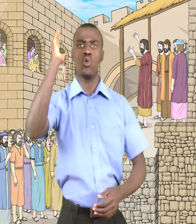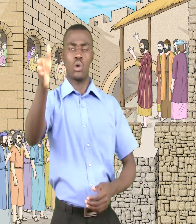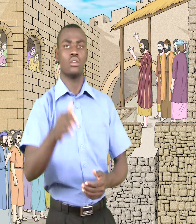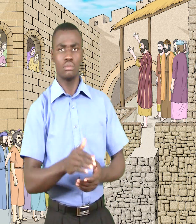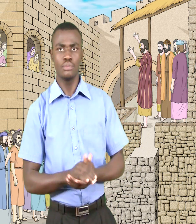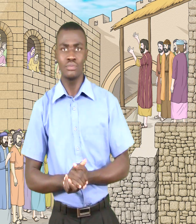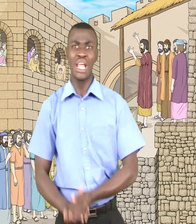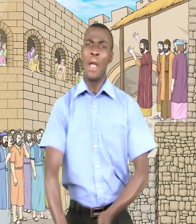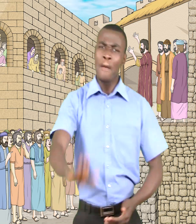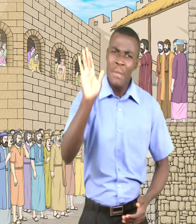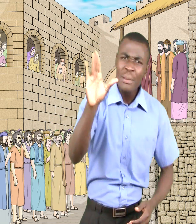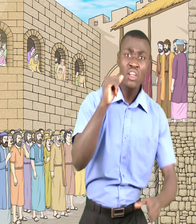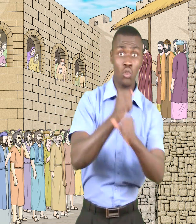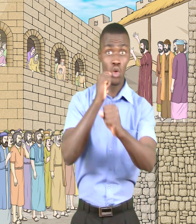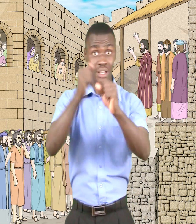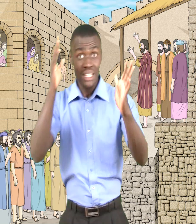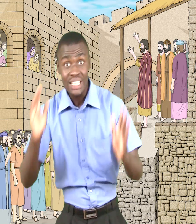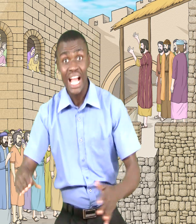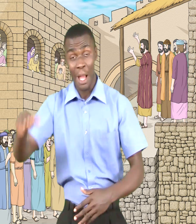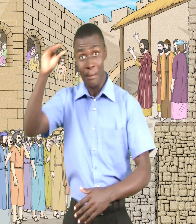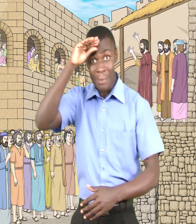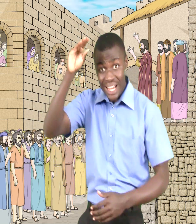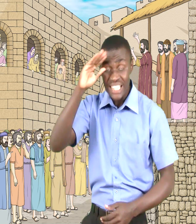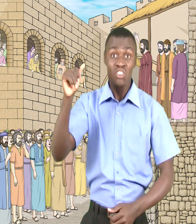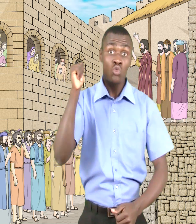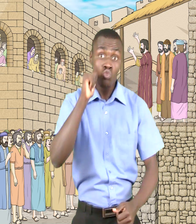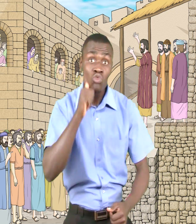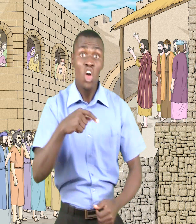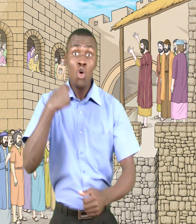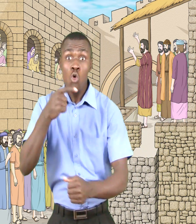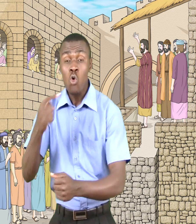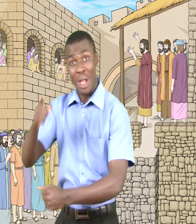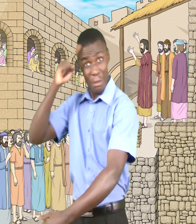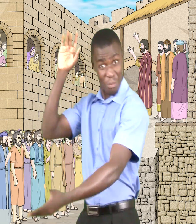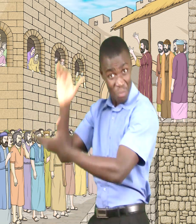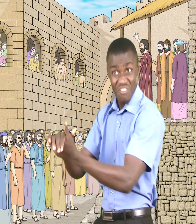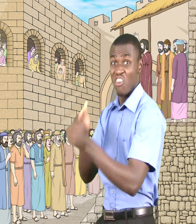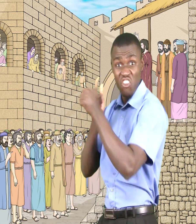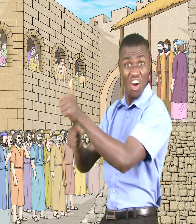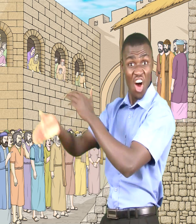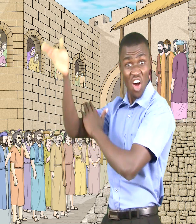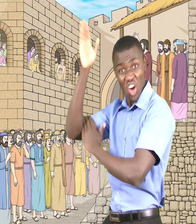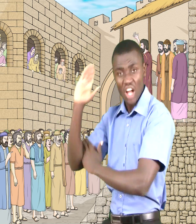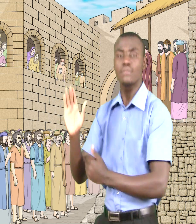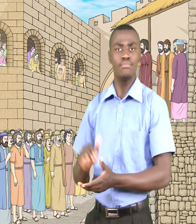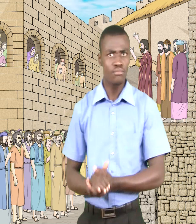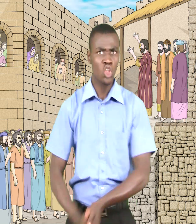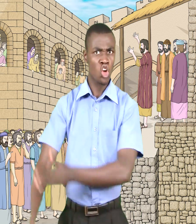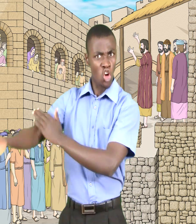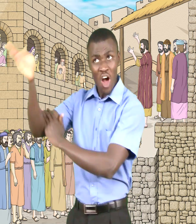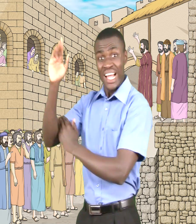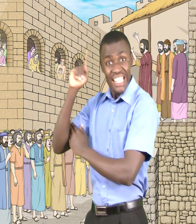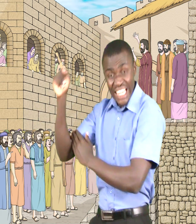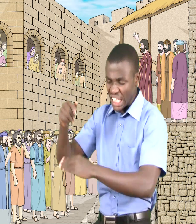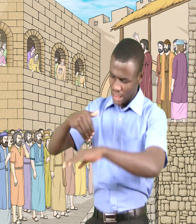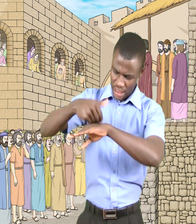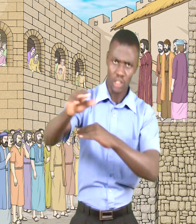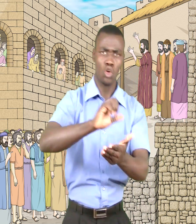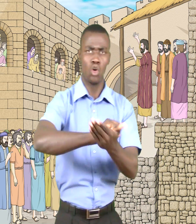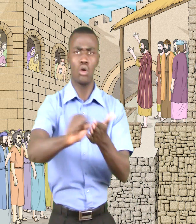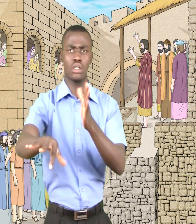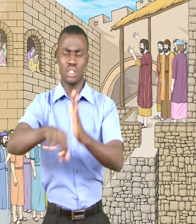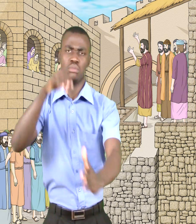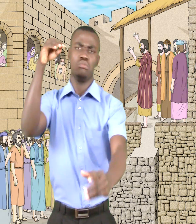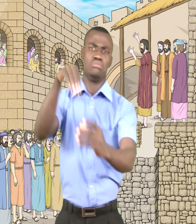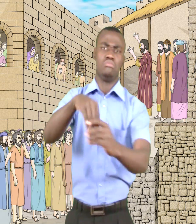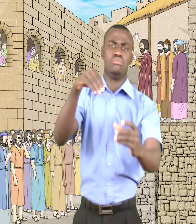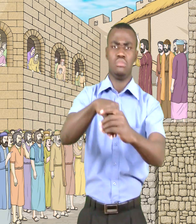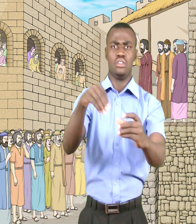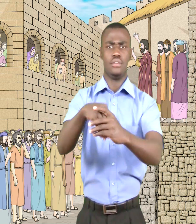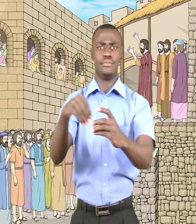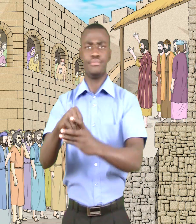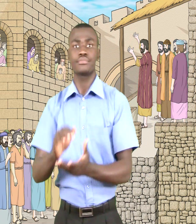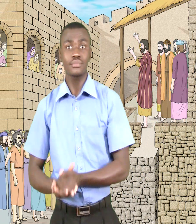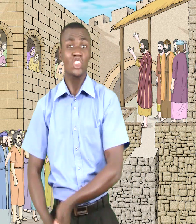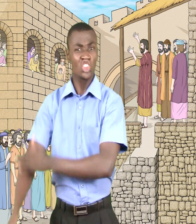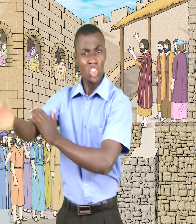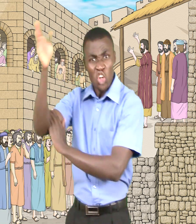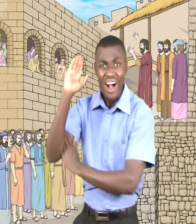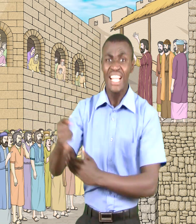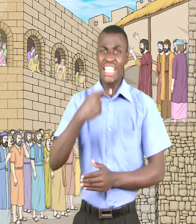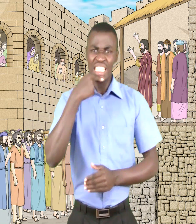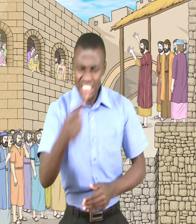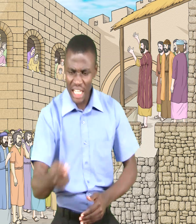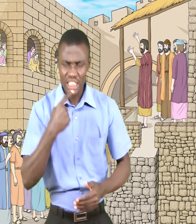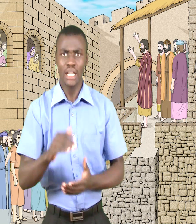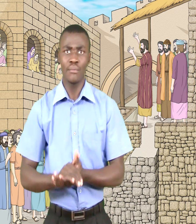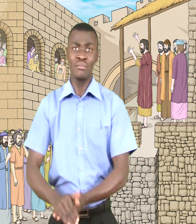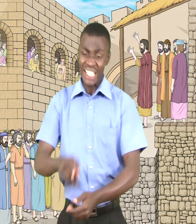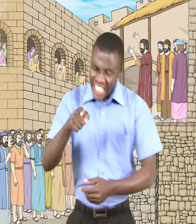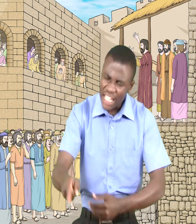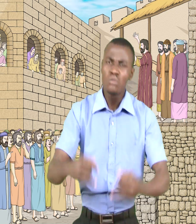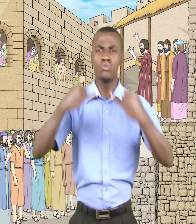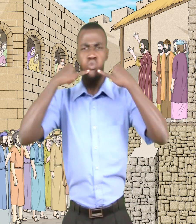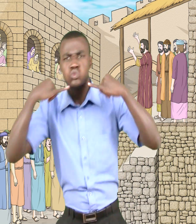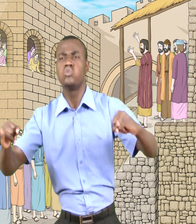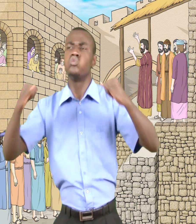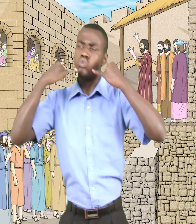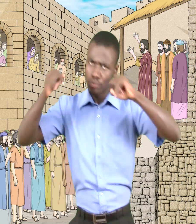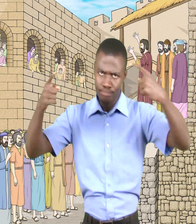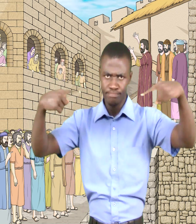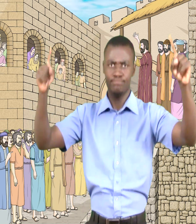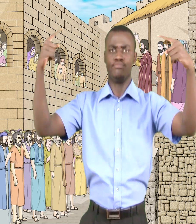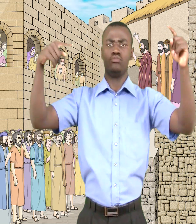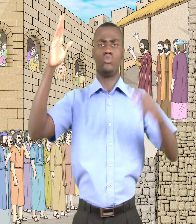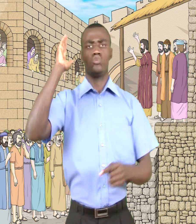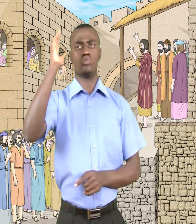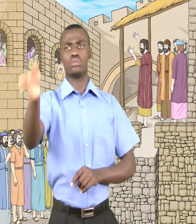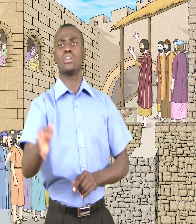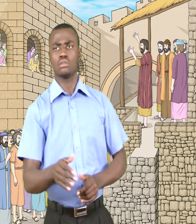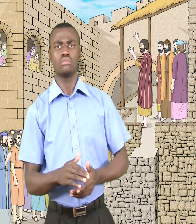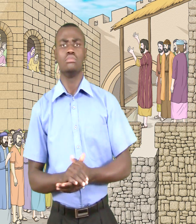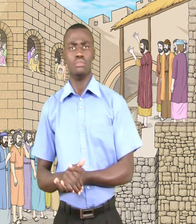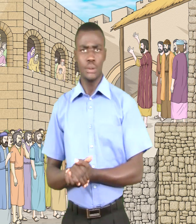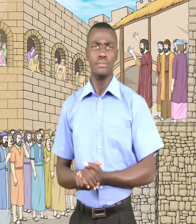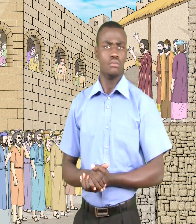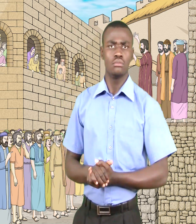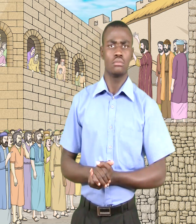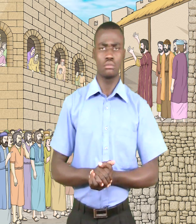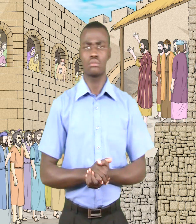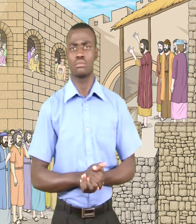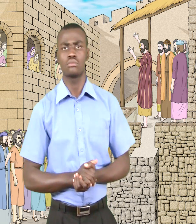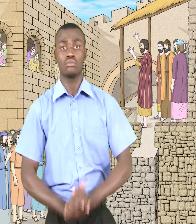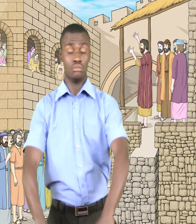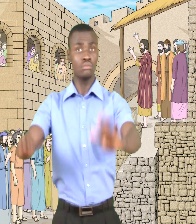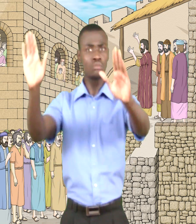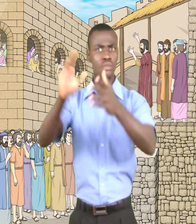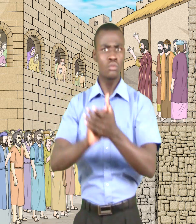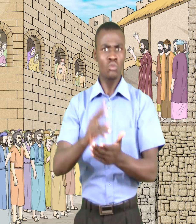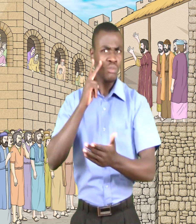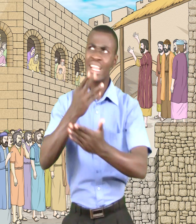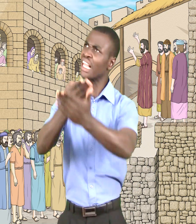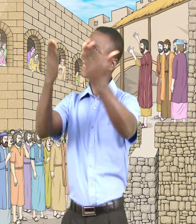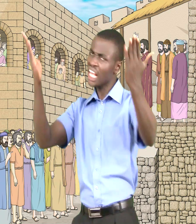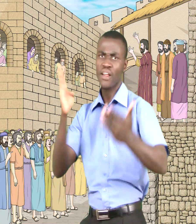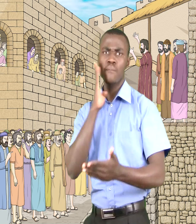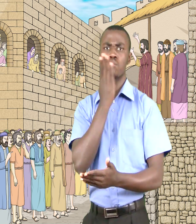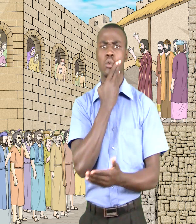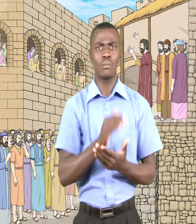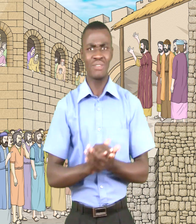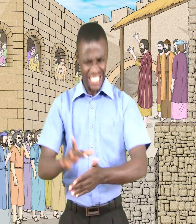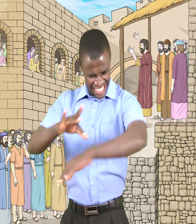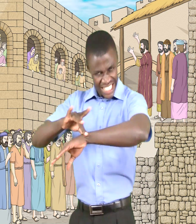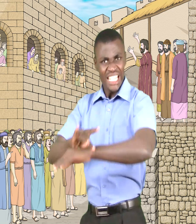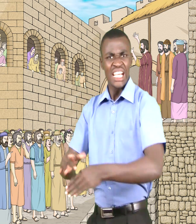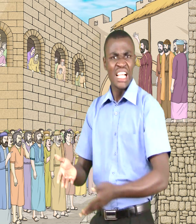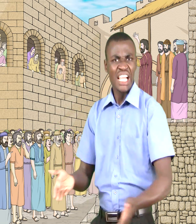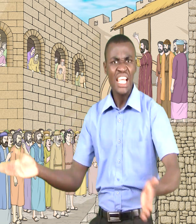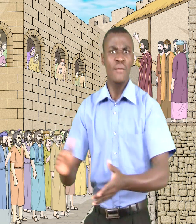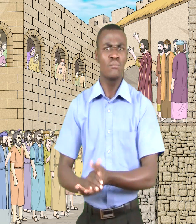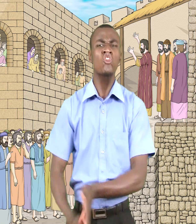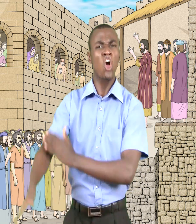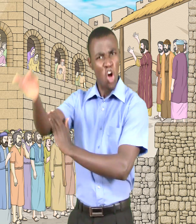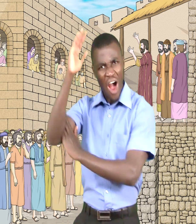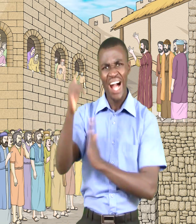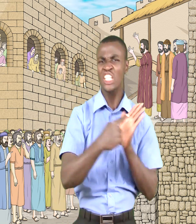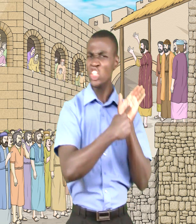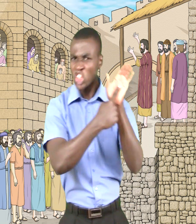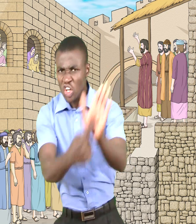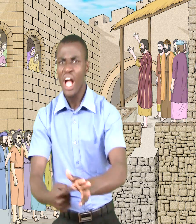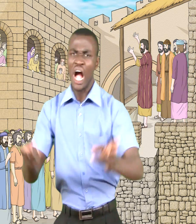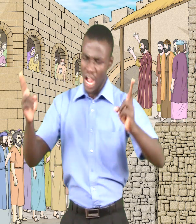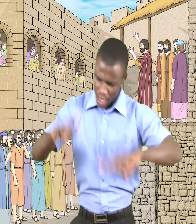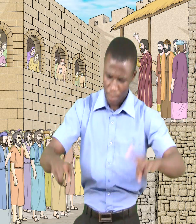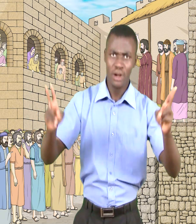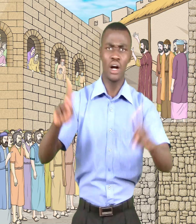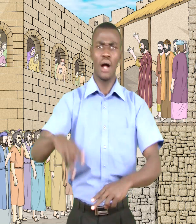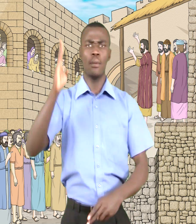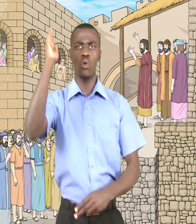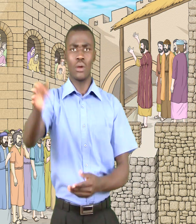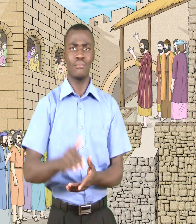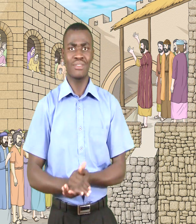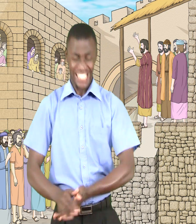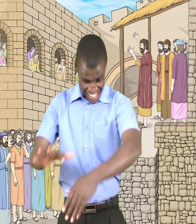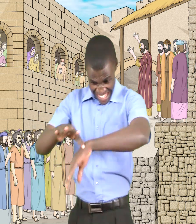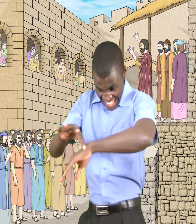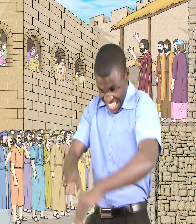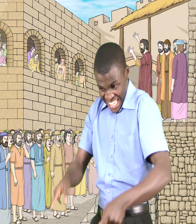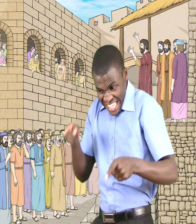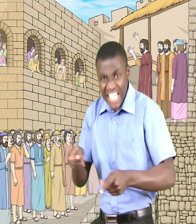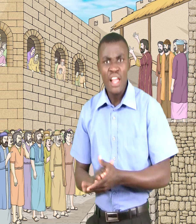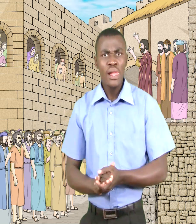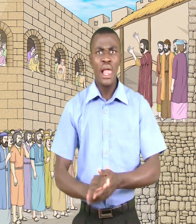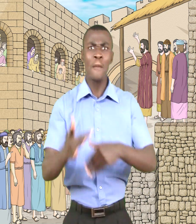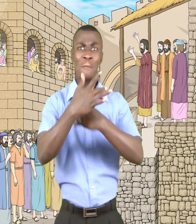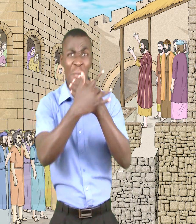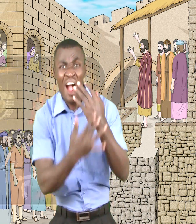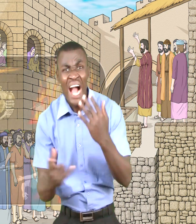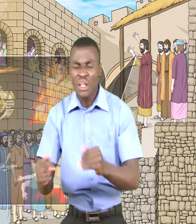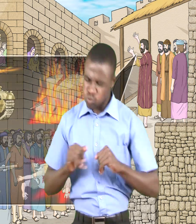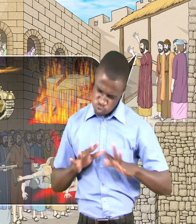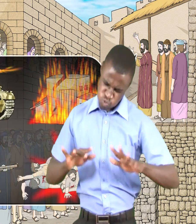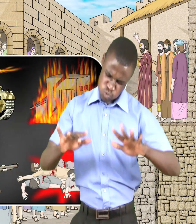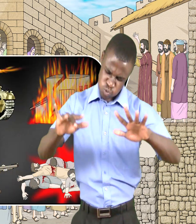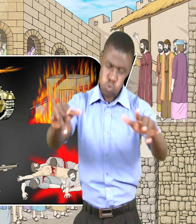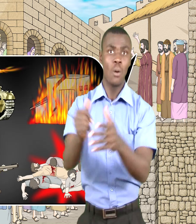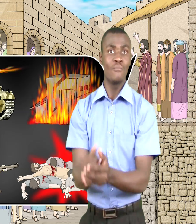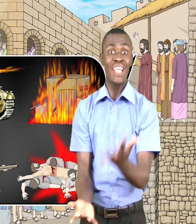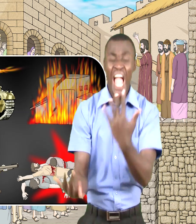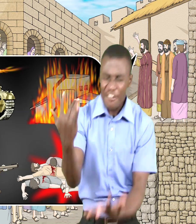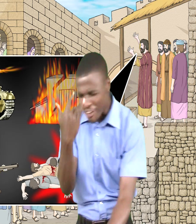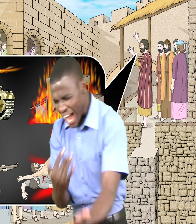Even on My menservants and maidservants I will pour out My Spirit in those days, and they will prophesy.